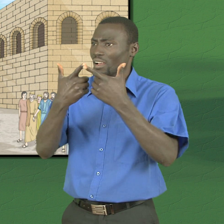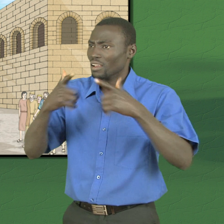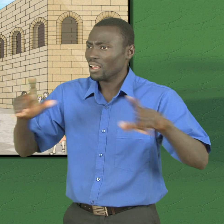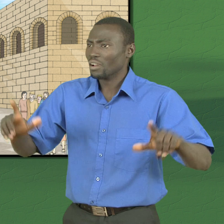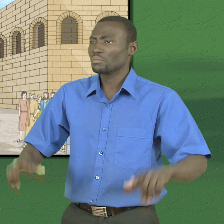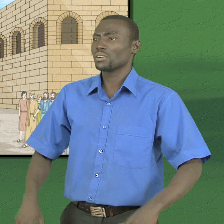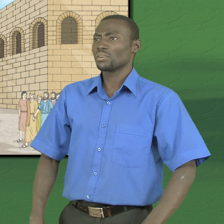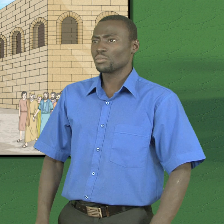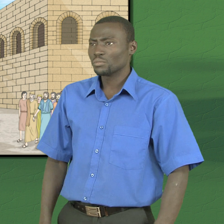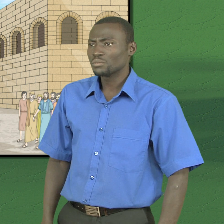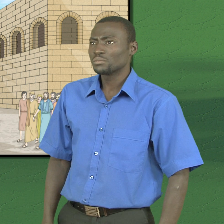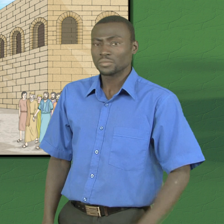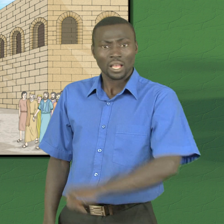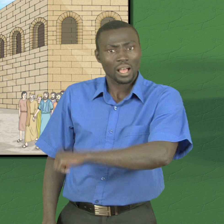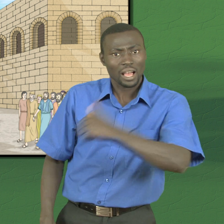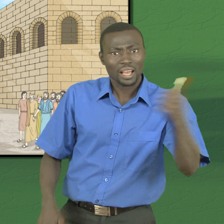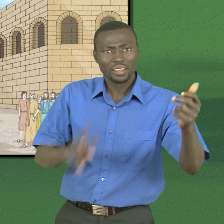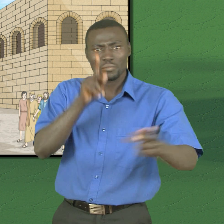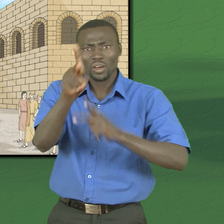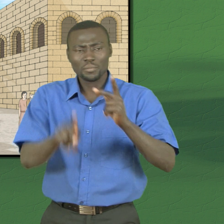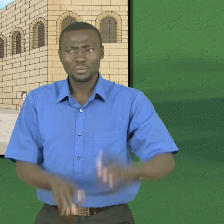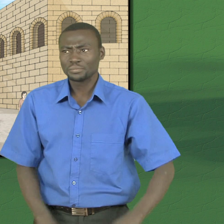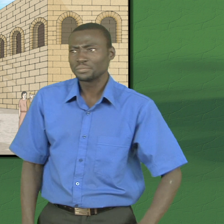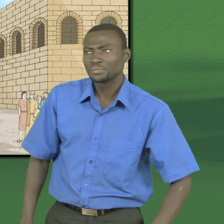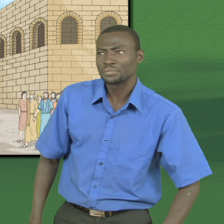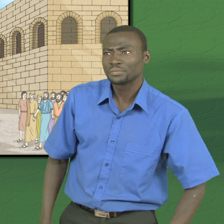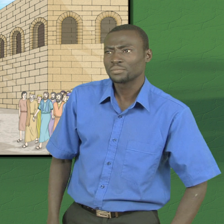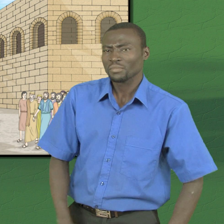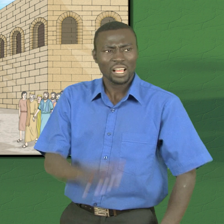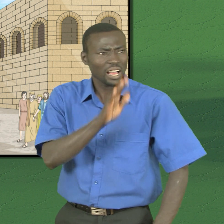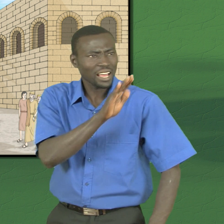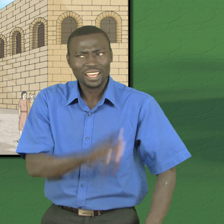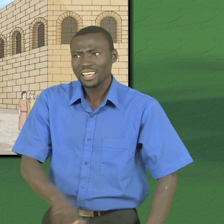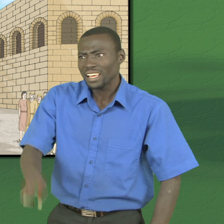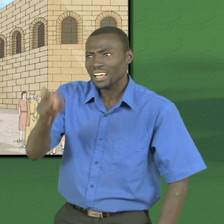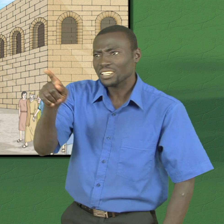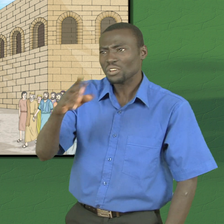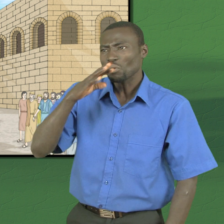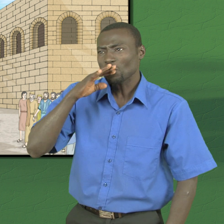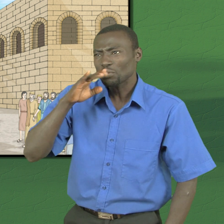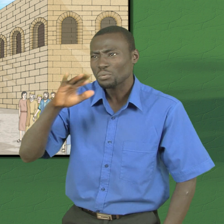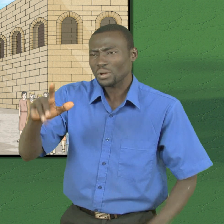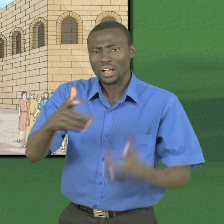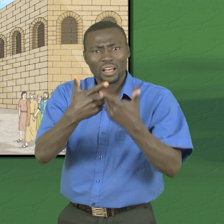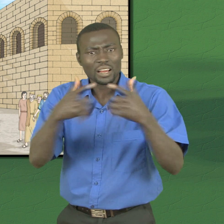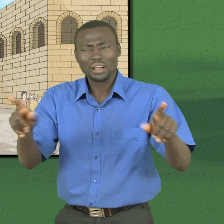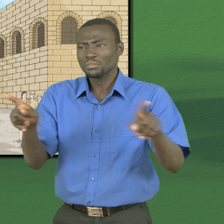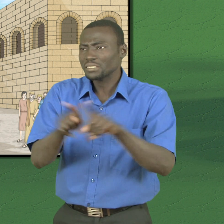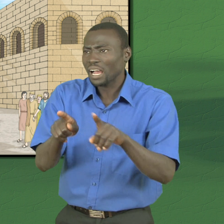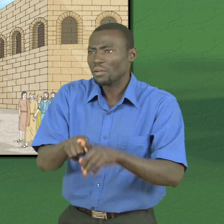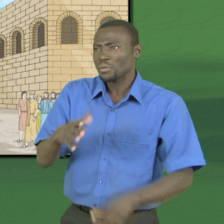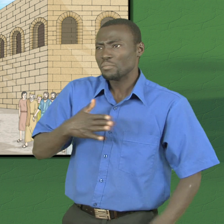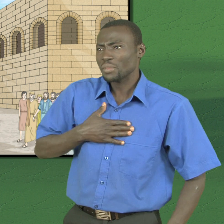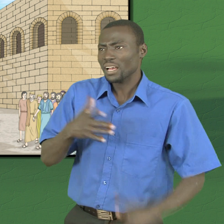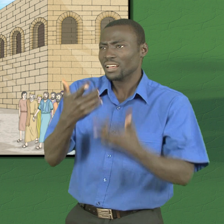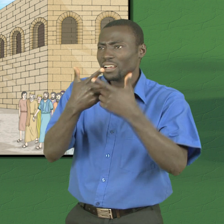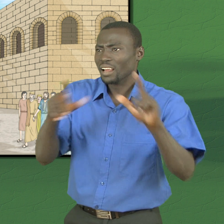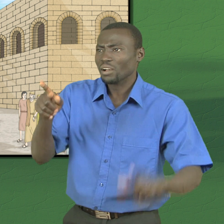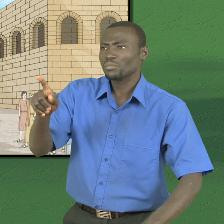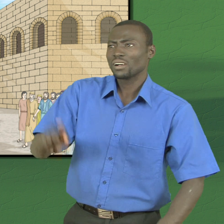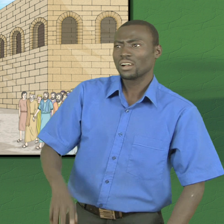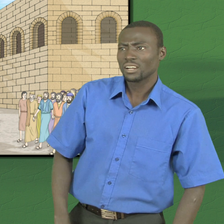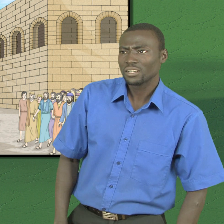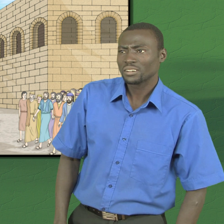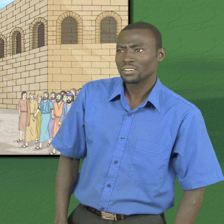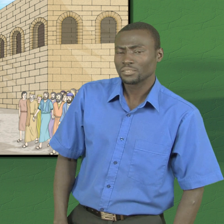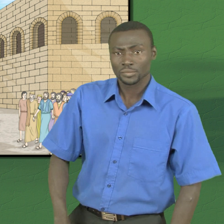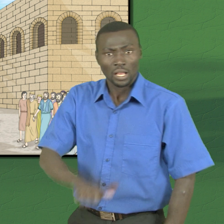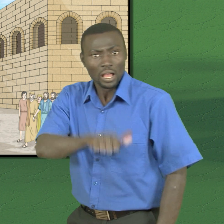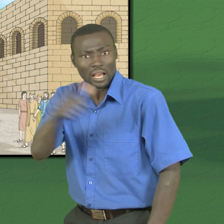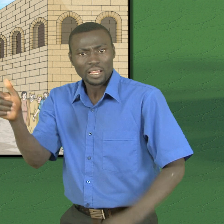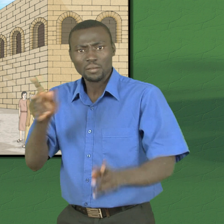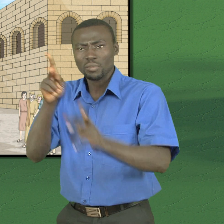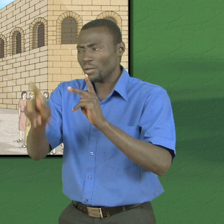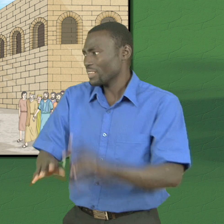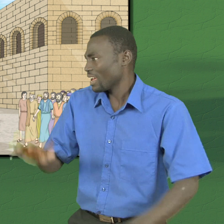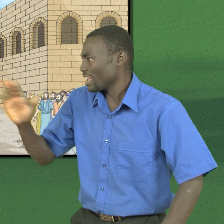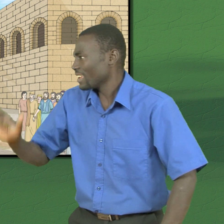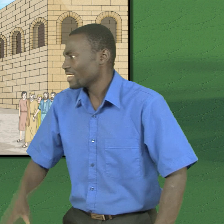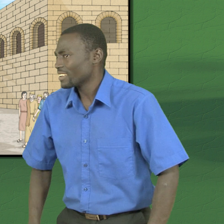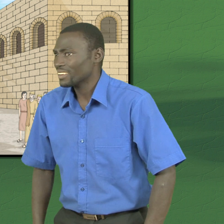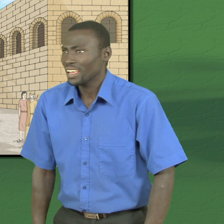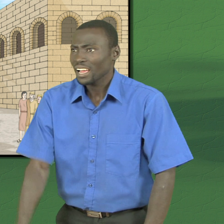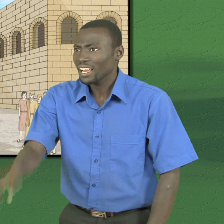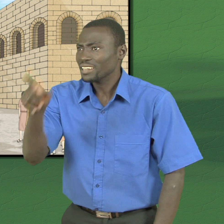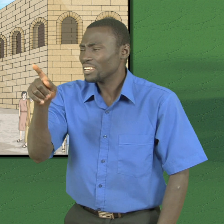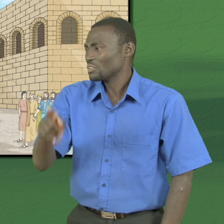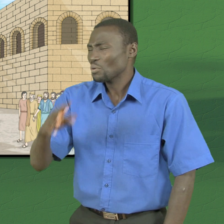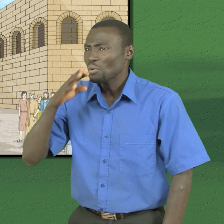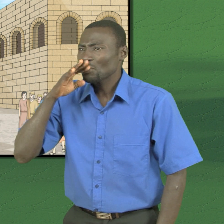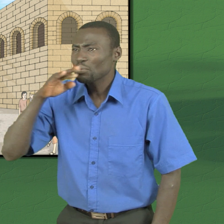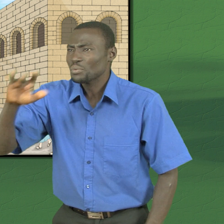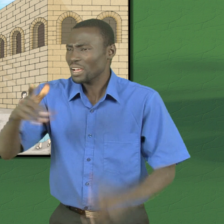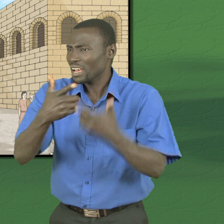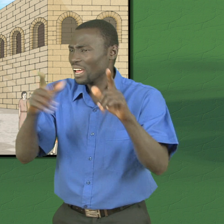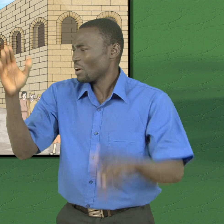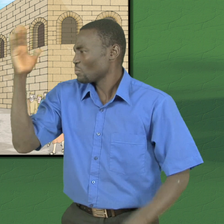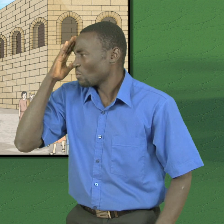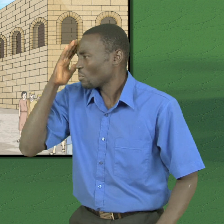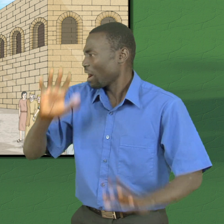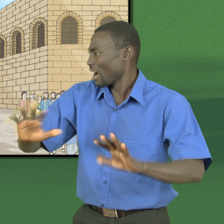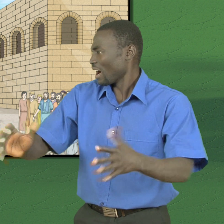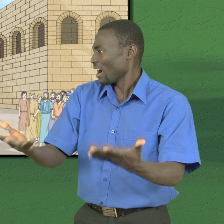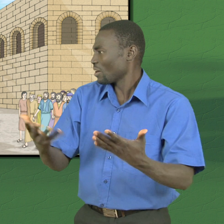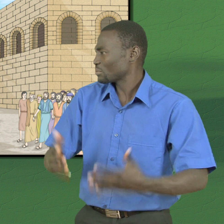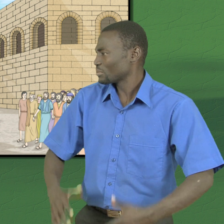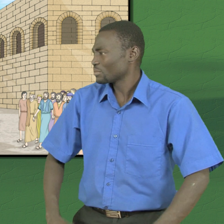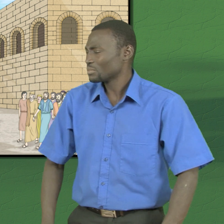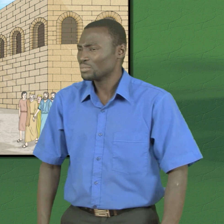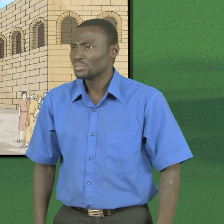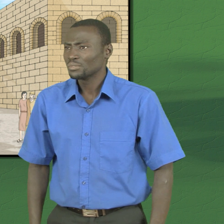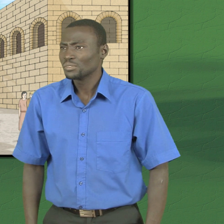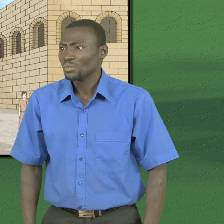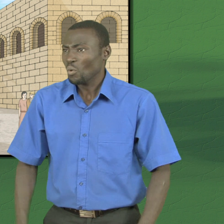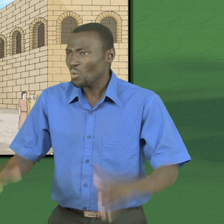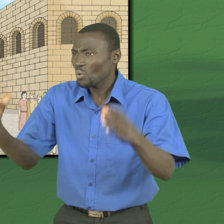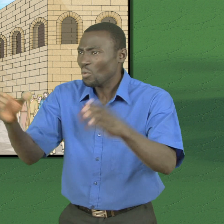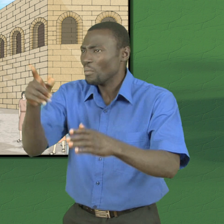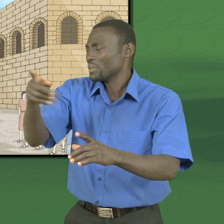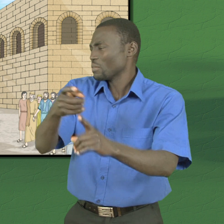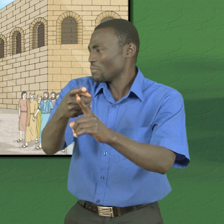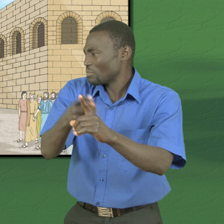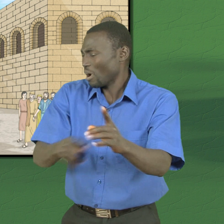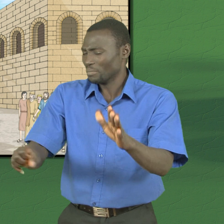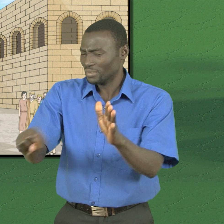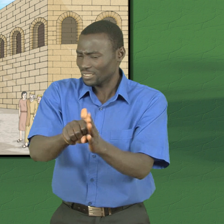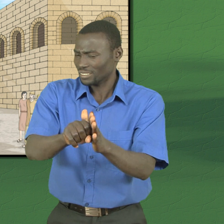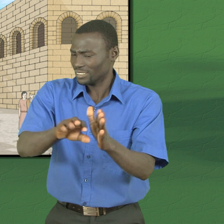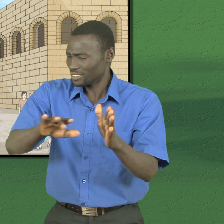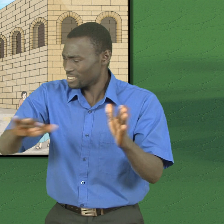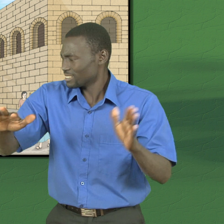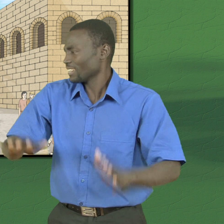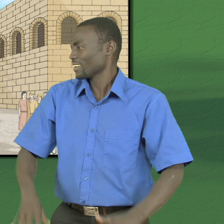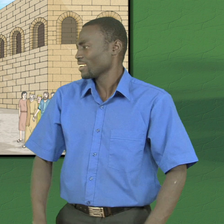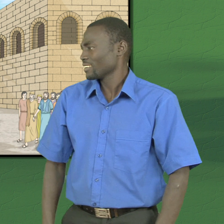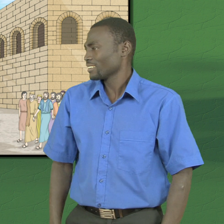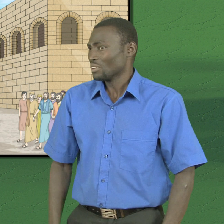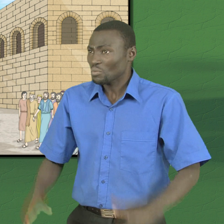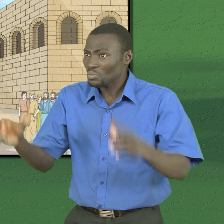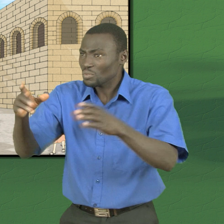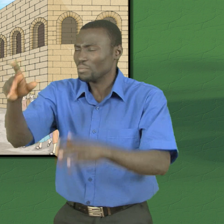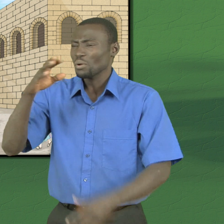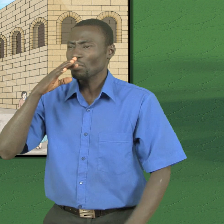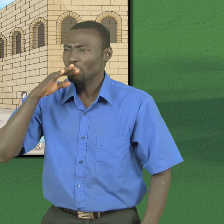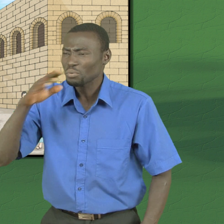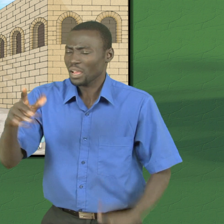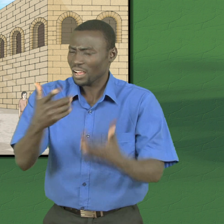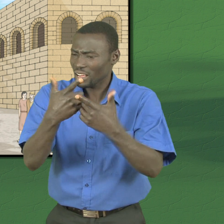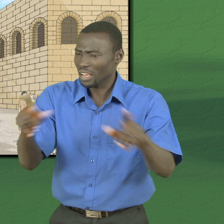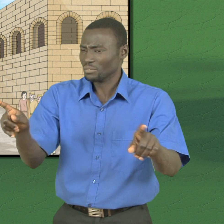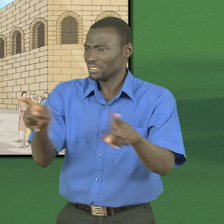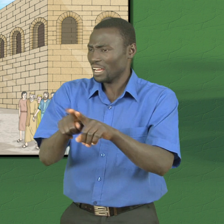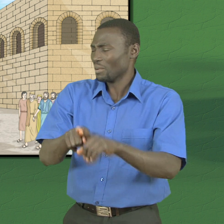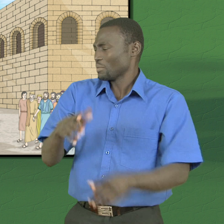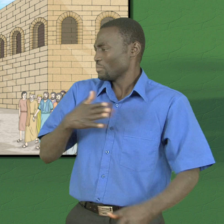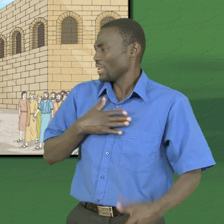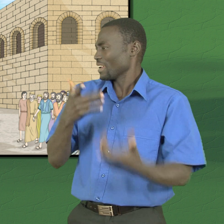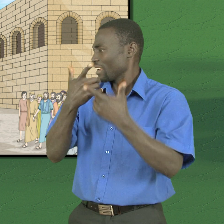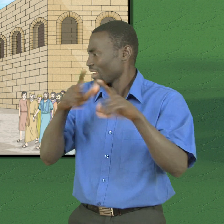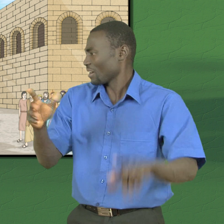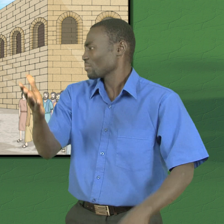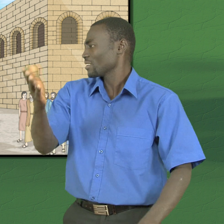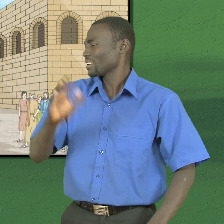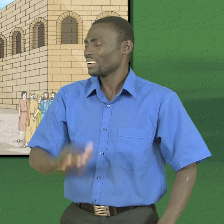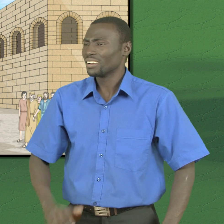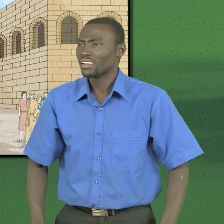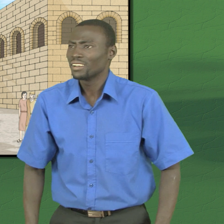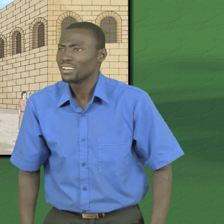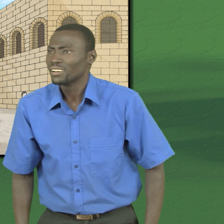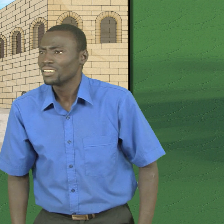Astounded and amazed, they asked, “Are not all these men who are speaking Galileans? How is it then that each of us hears them in his own native language? Parthians, Medes, and Elamites;